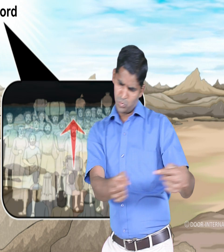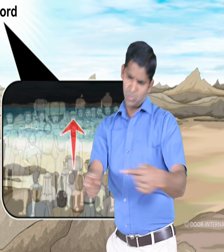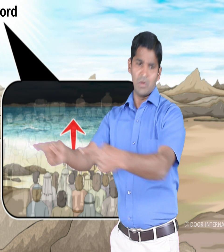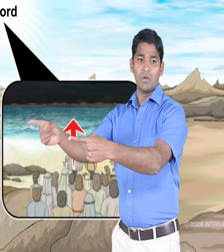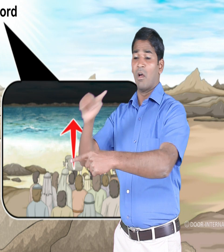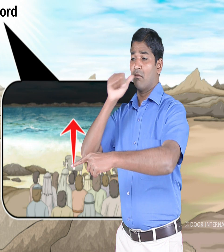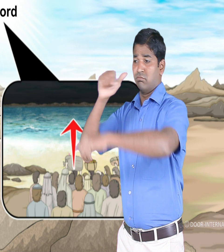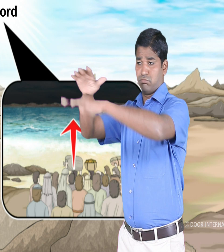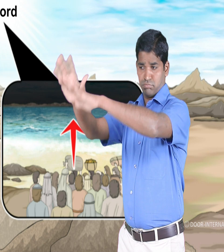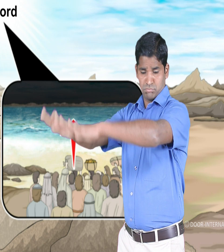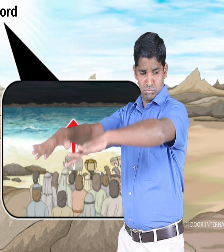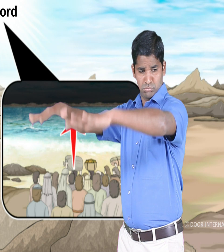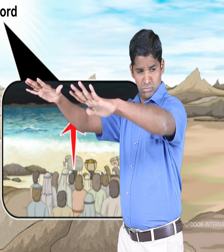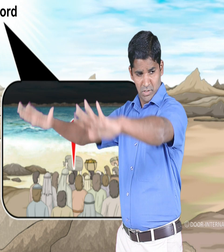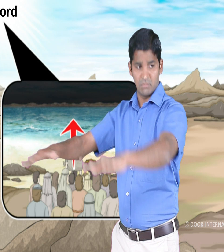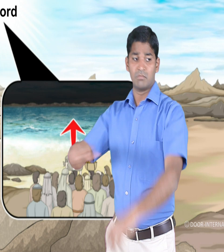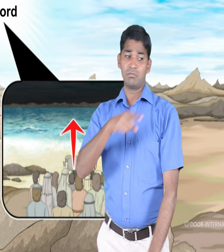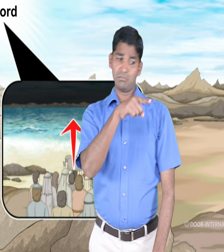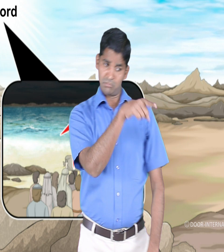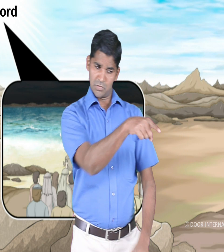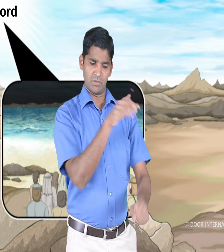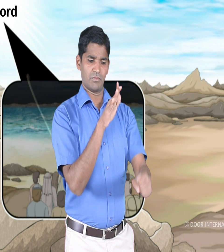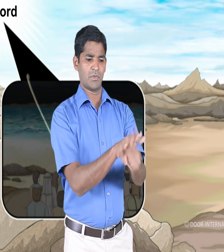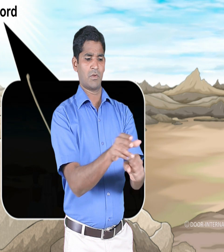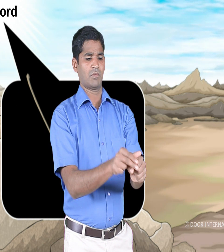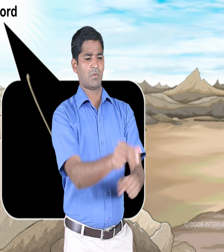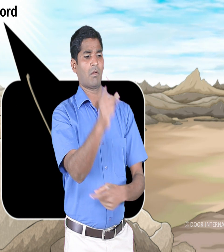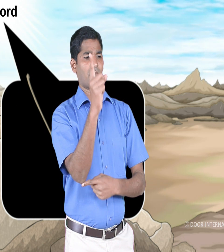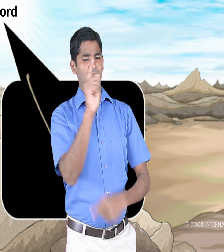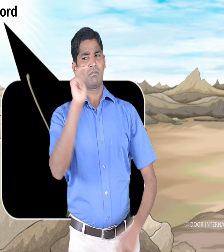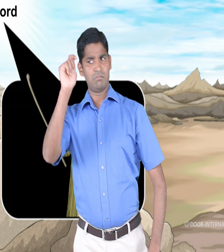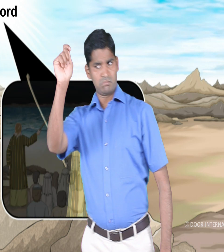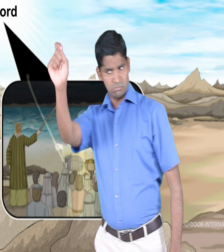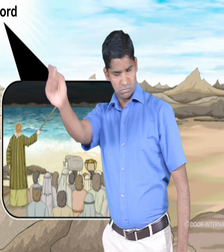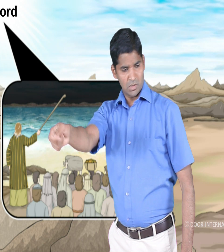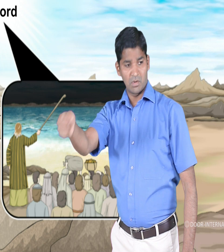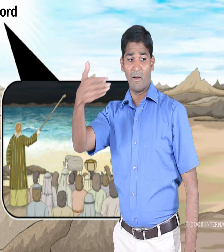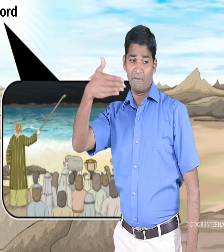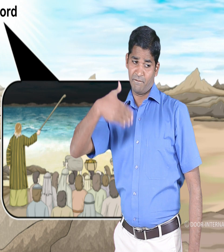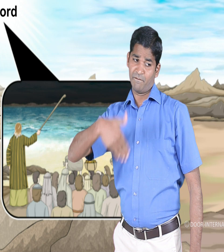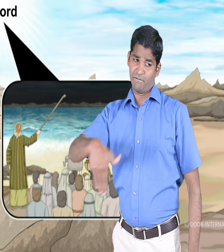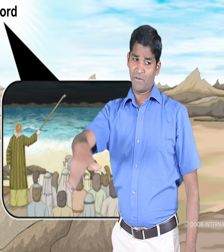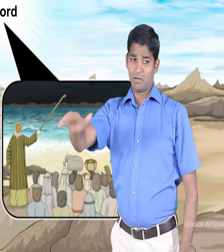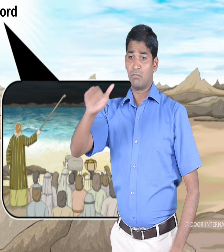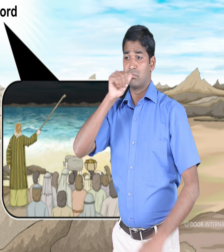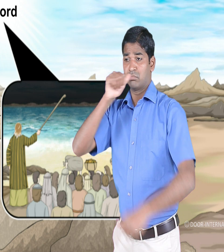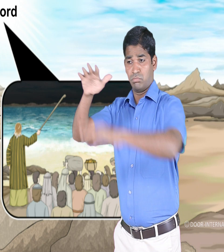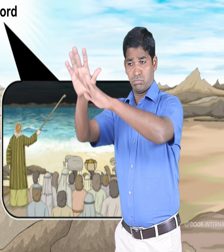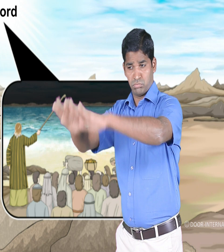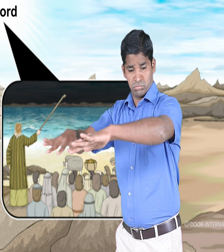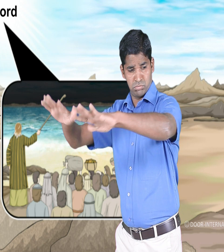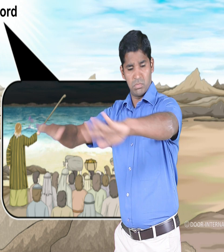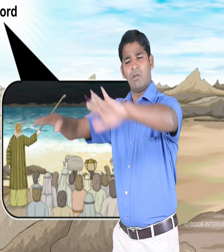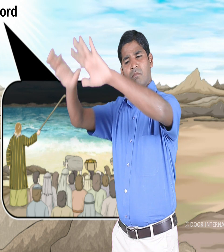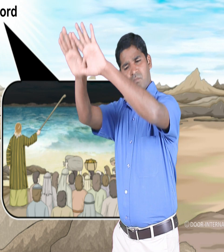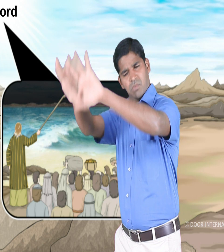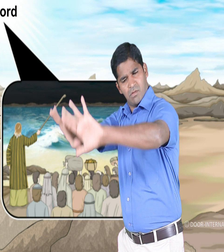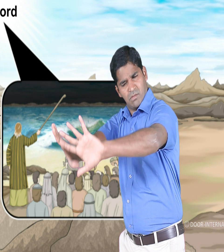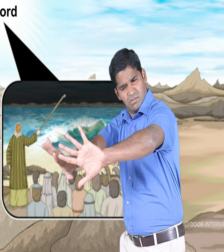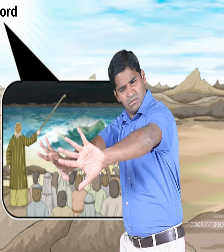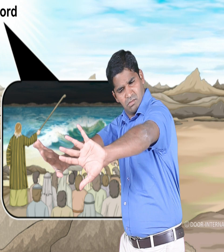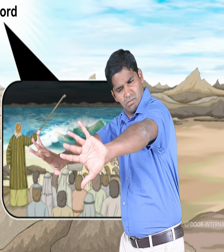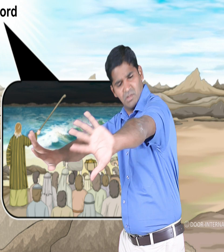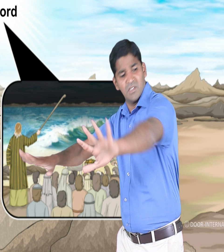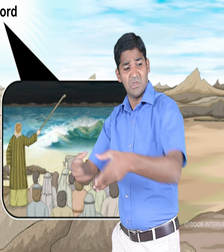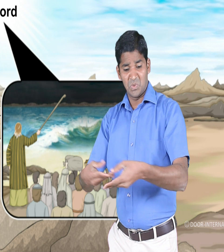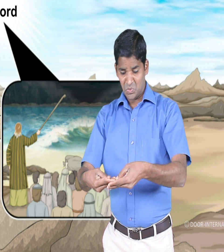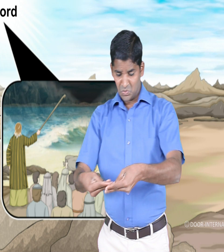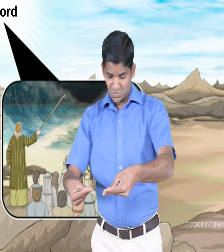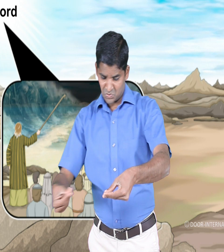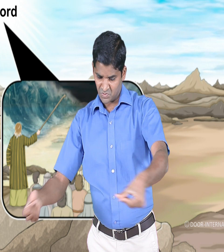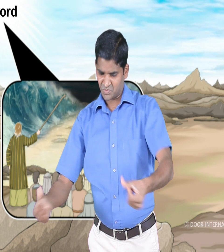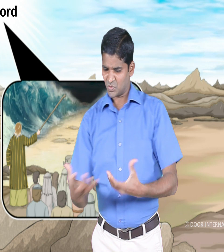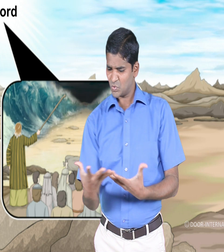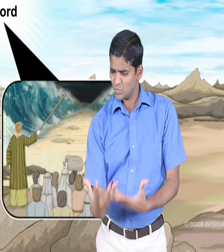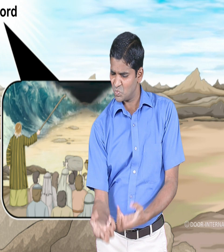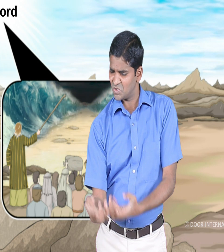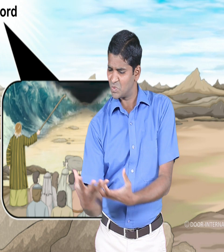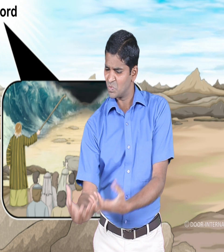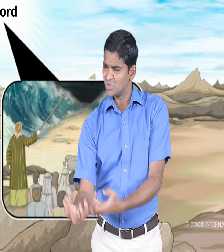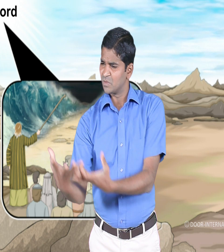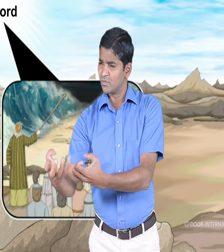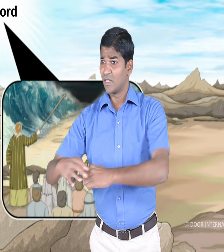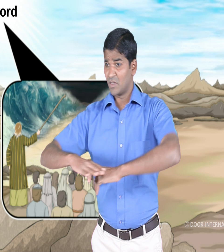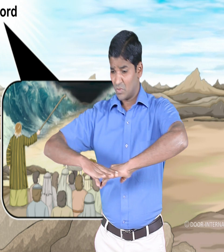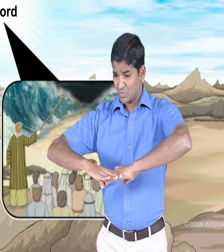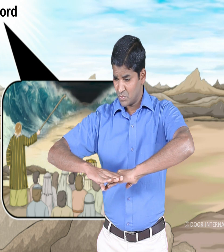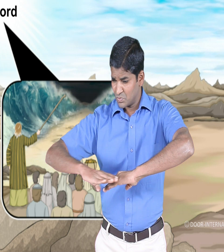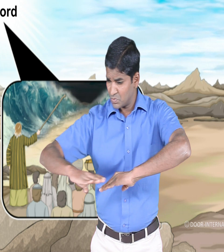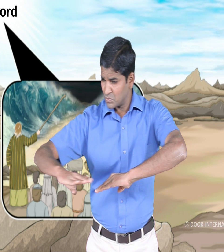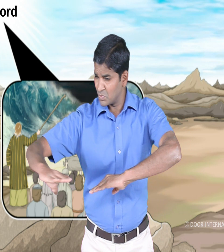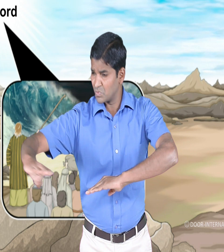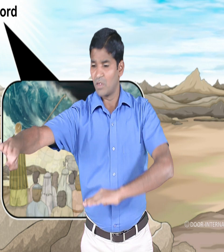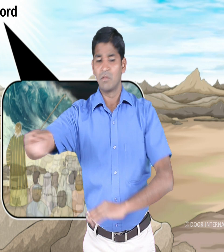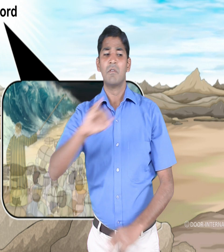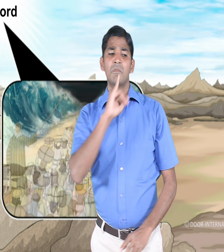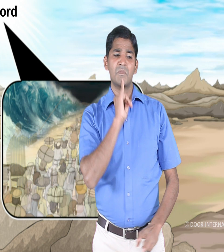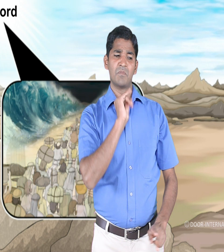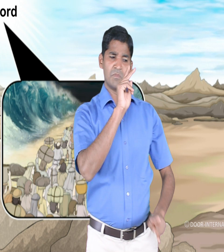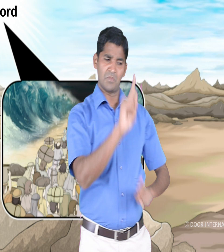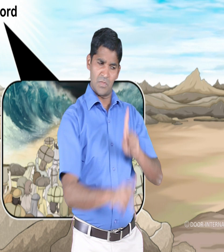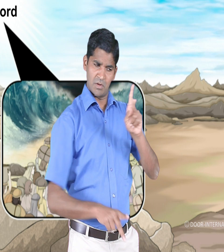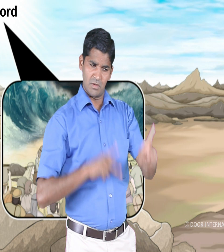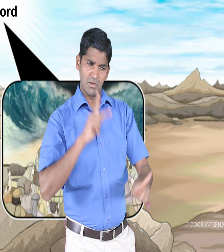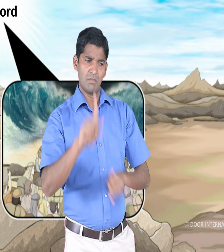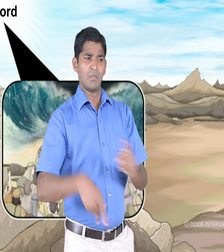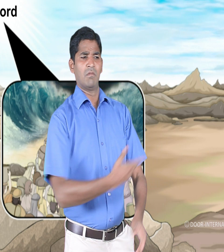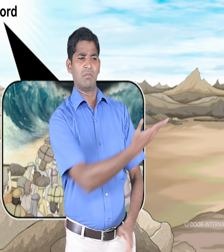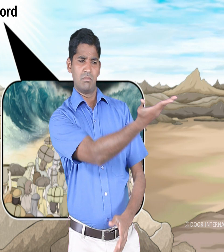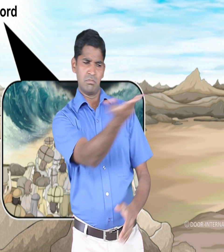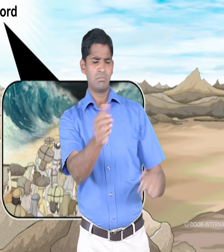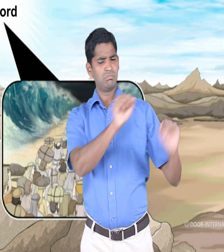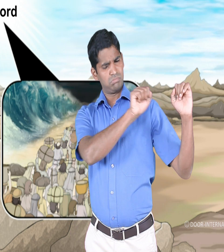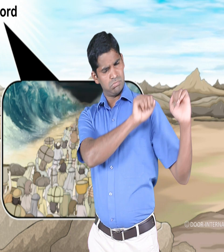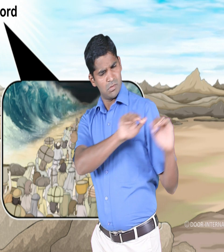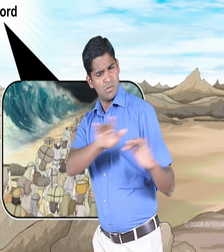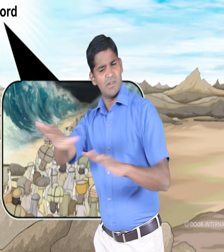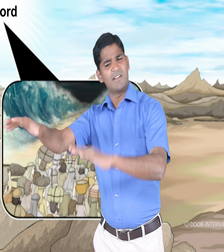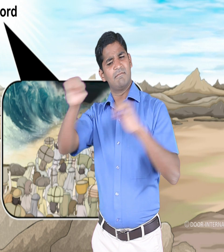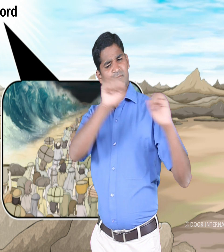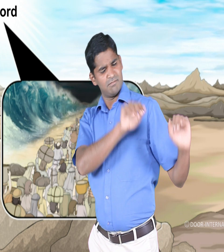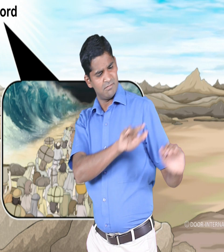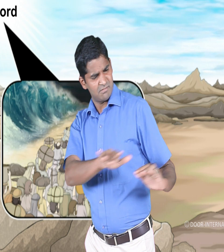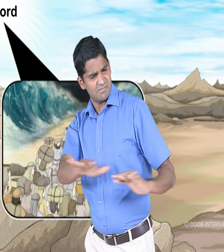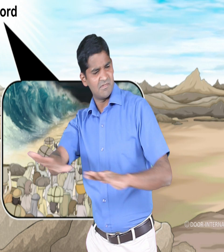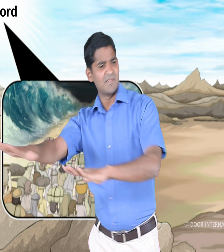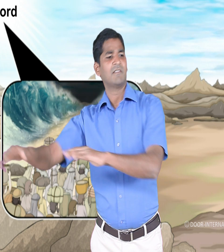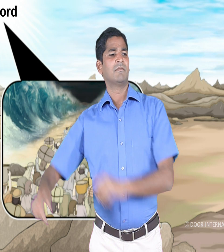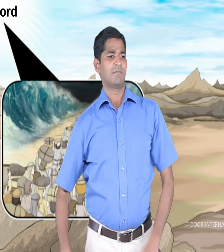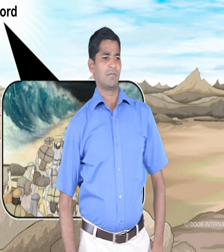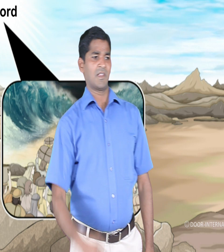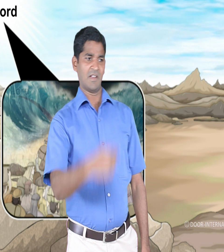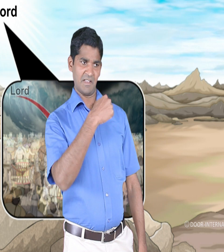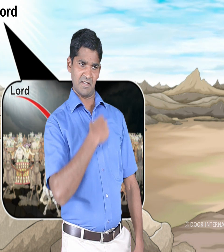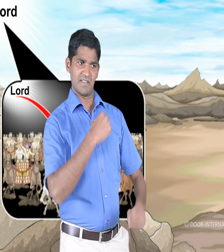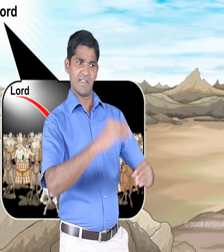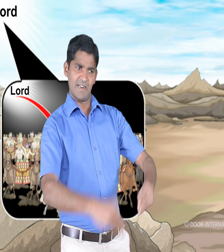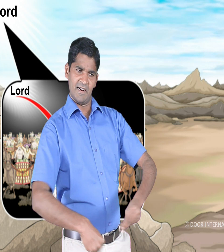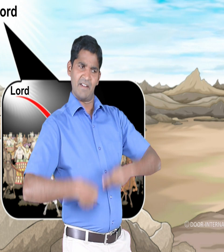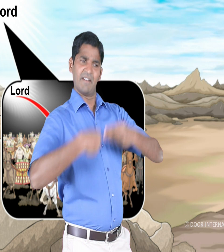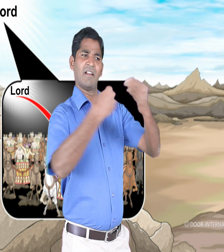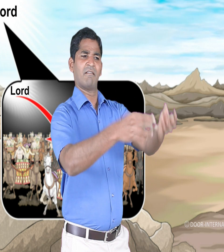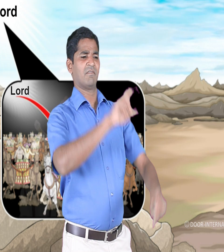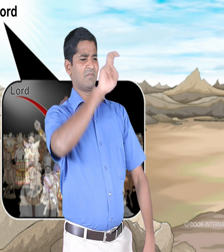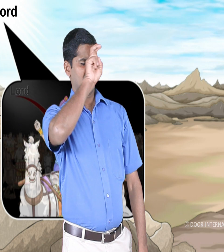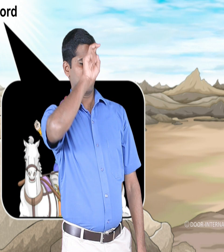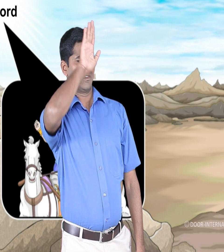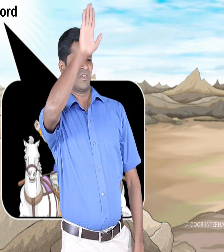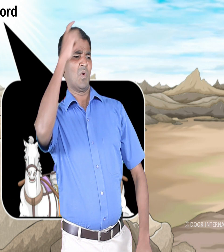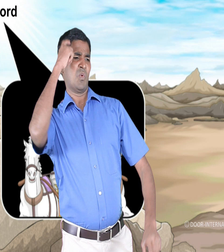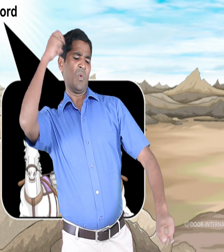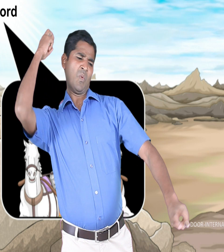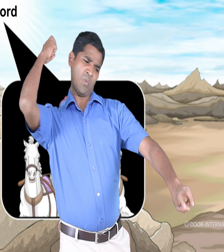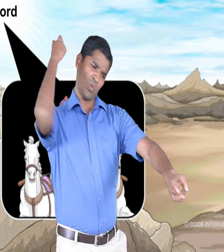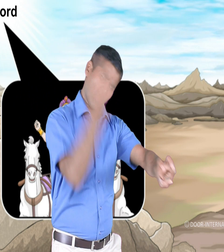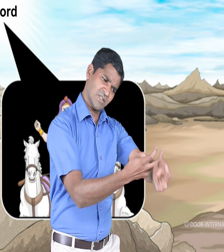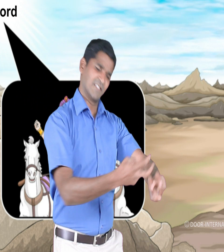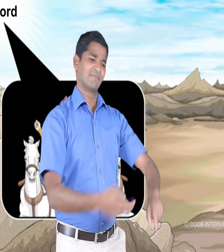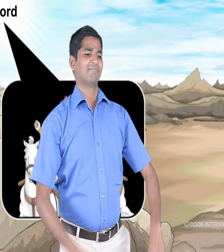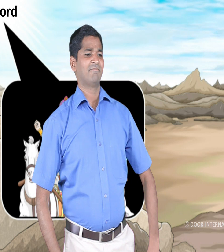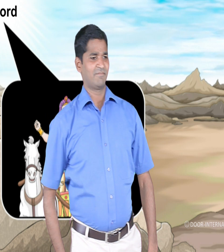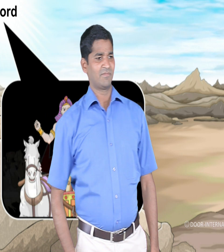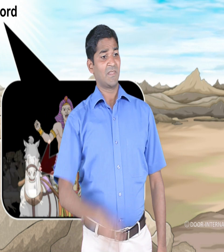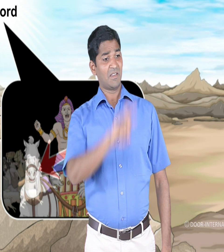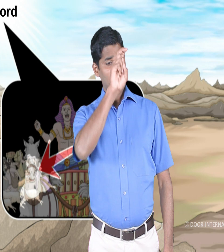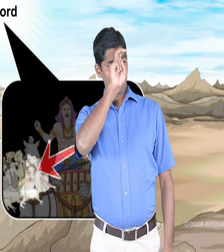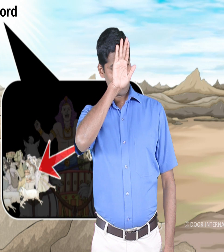And as for you, lift up your staff and stretch out your hand over the sea and divide it, so that the Israelites can go through the sea on dry ground.